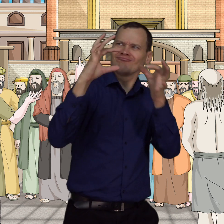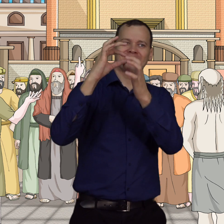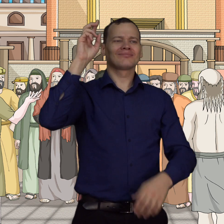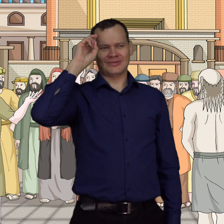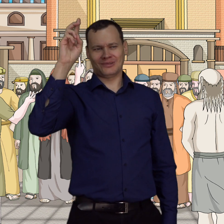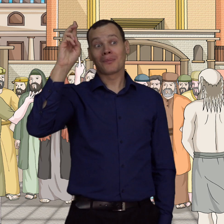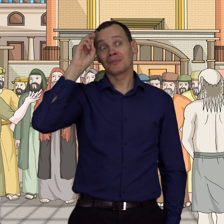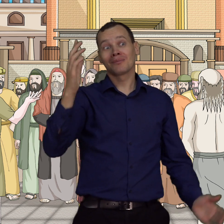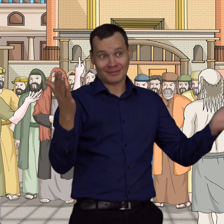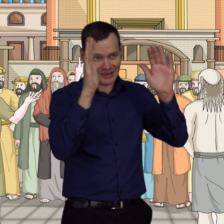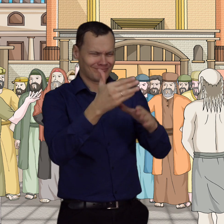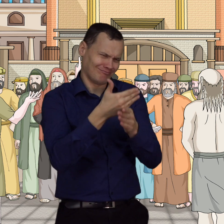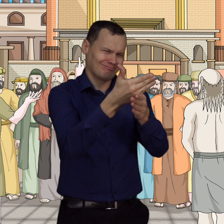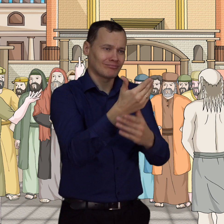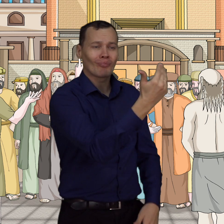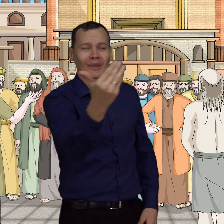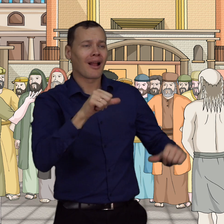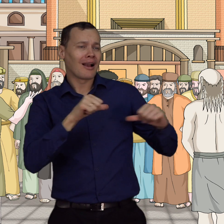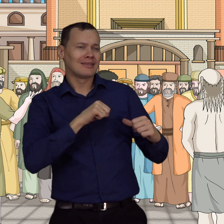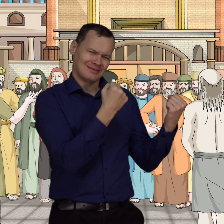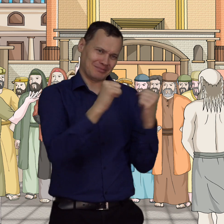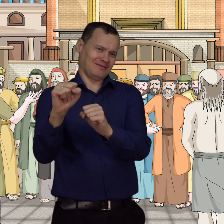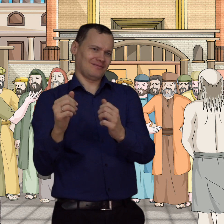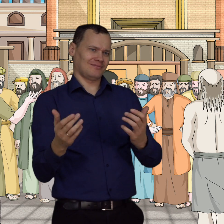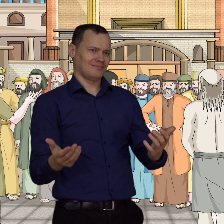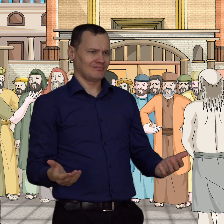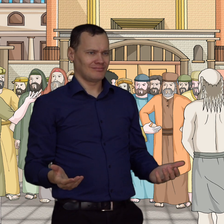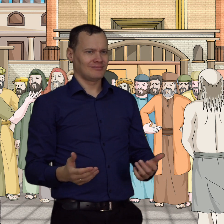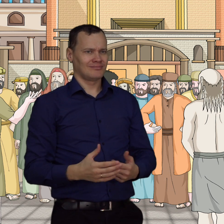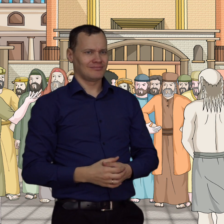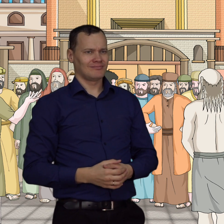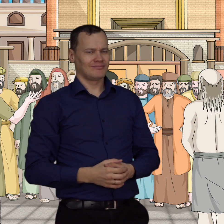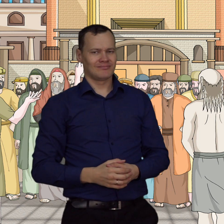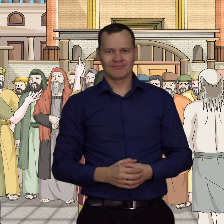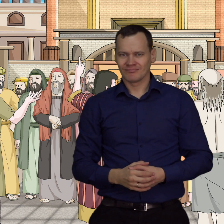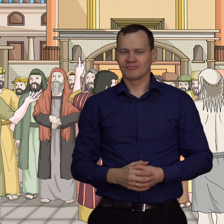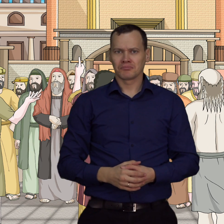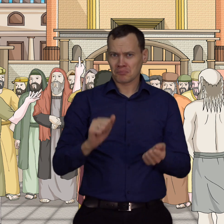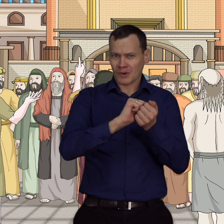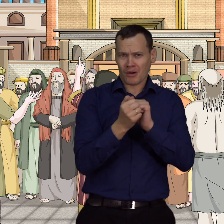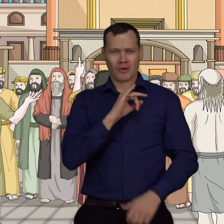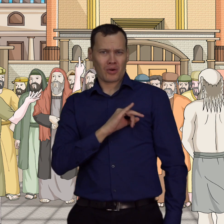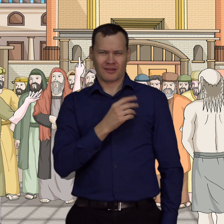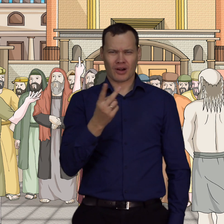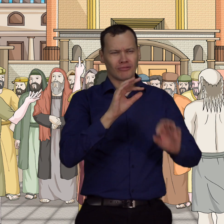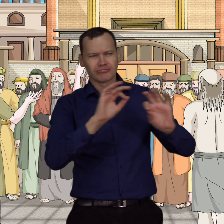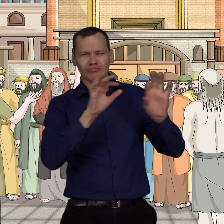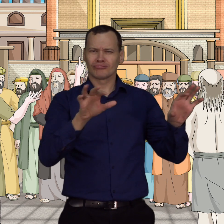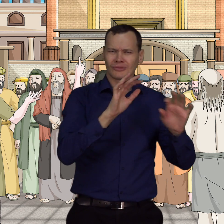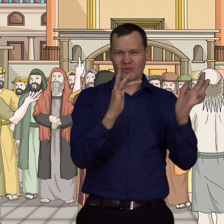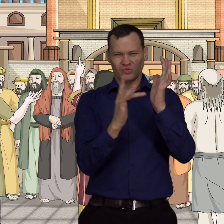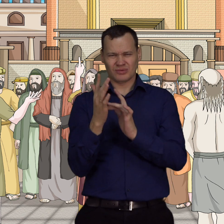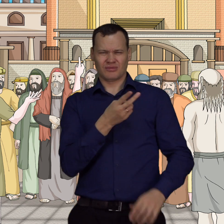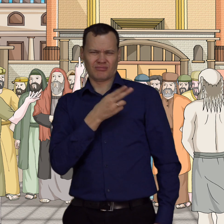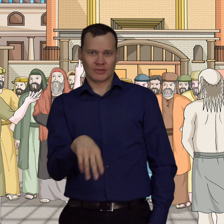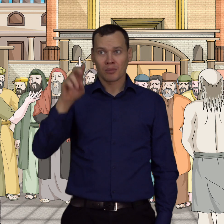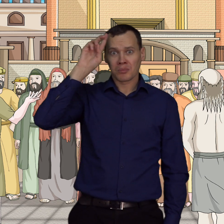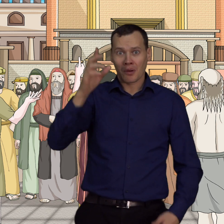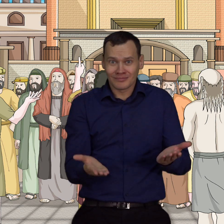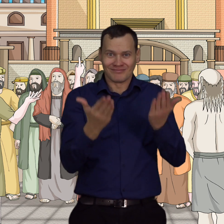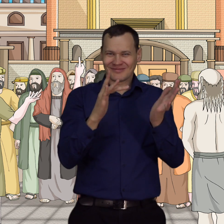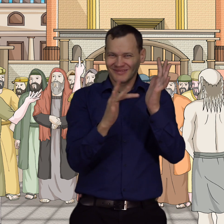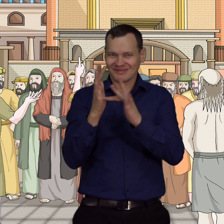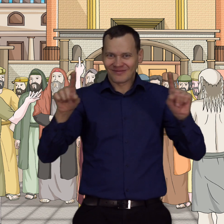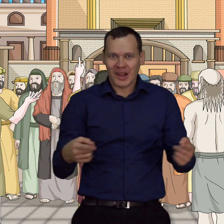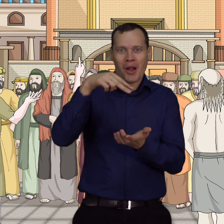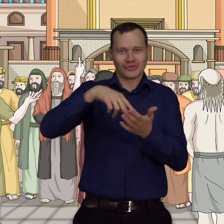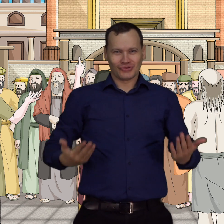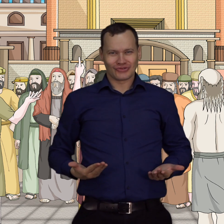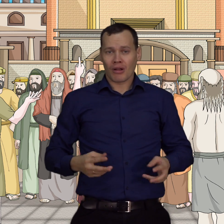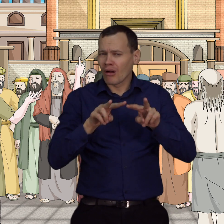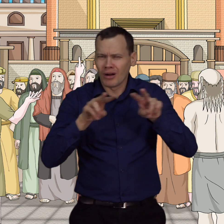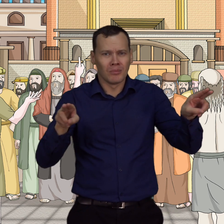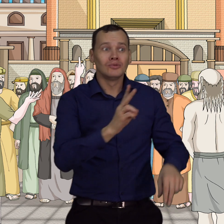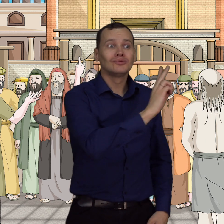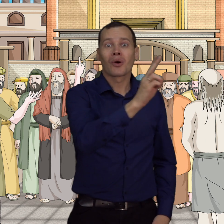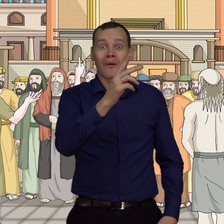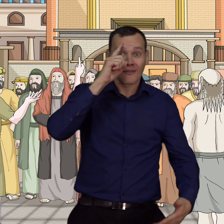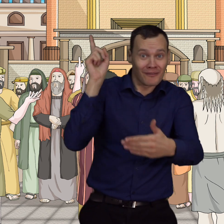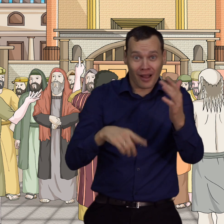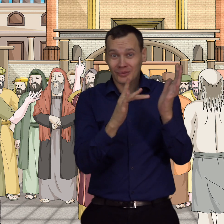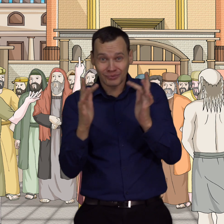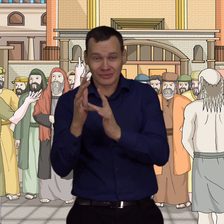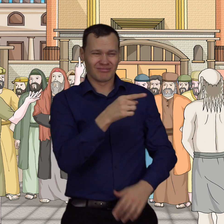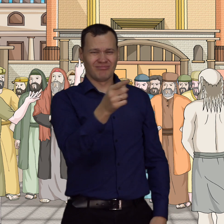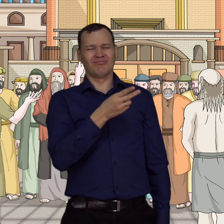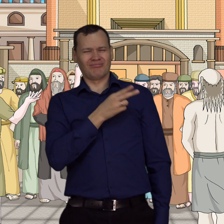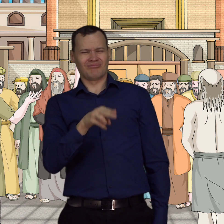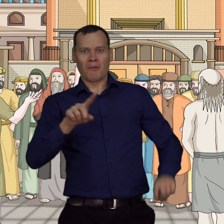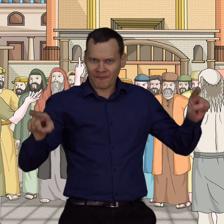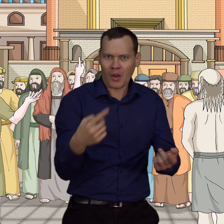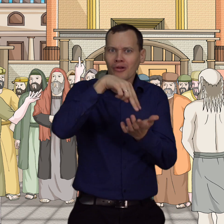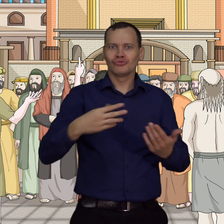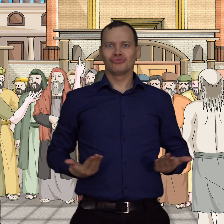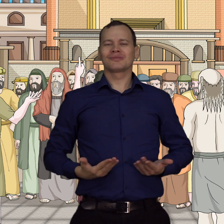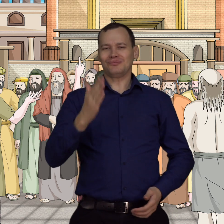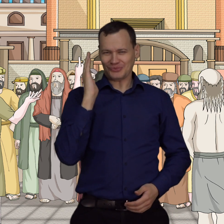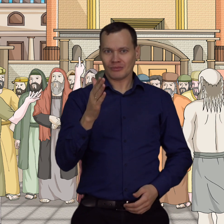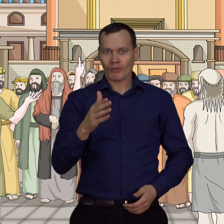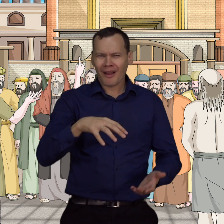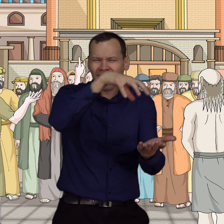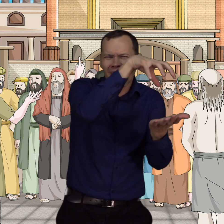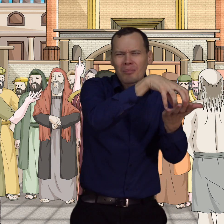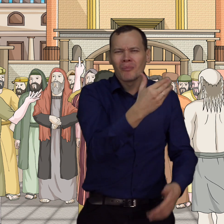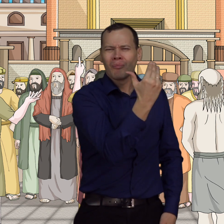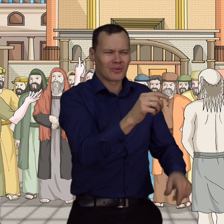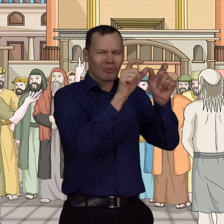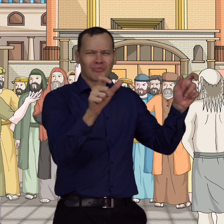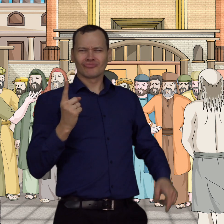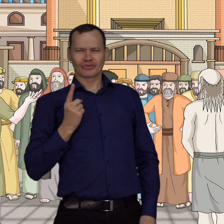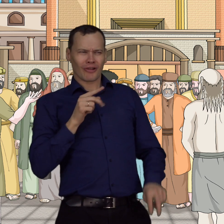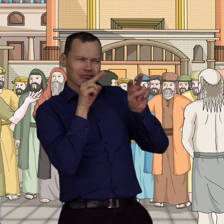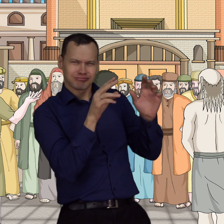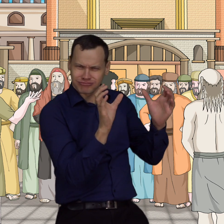When God raised up His Servant, He sent Him first to you to bless you by turning each of you from your wicked ways.”